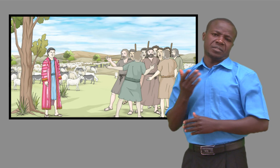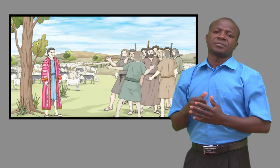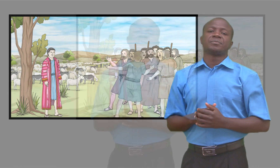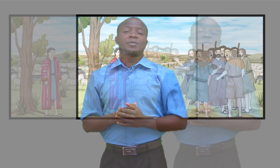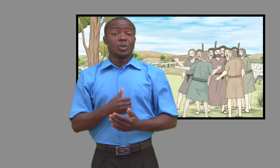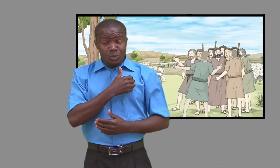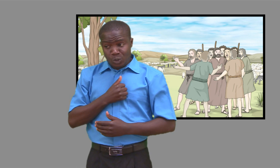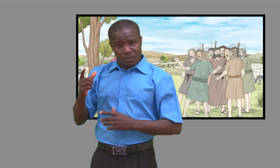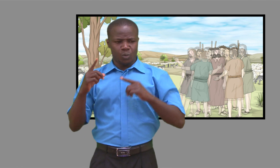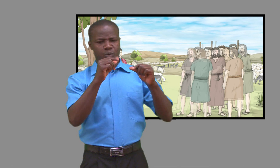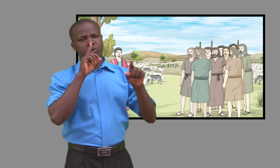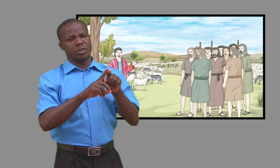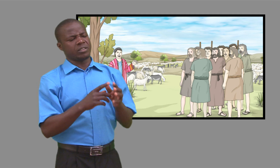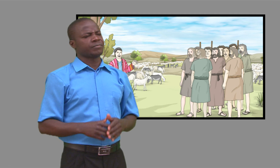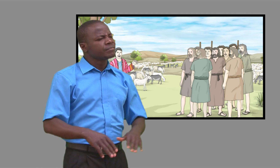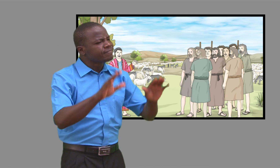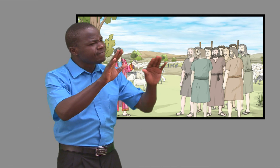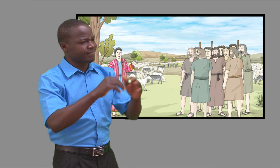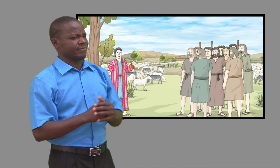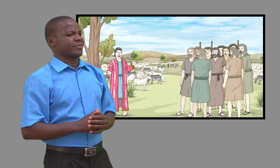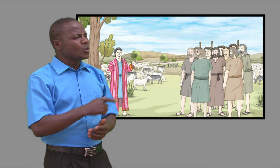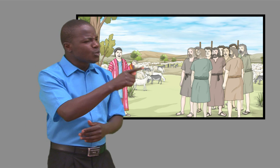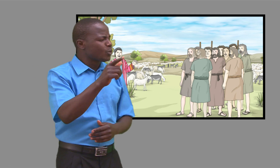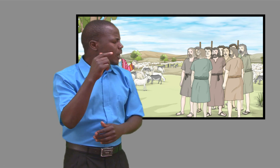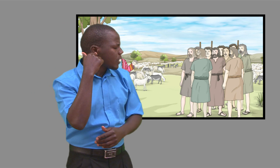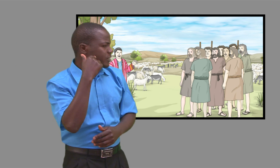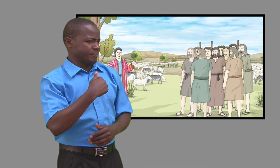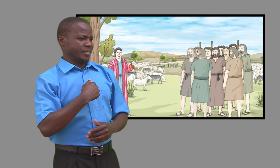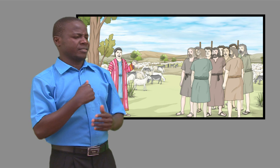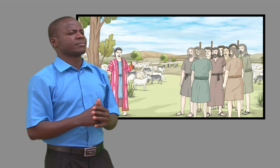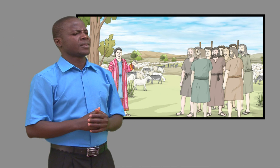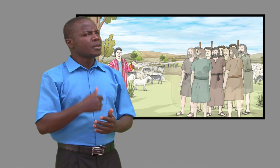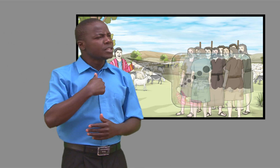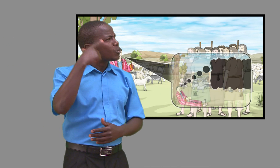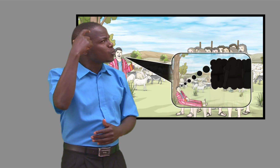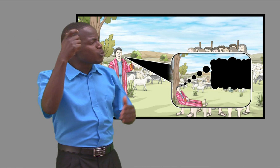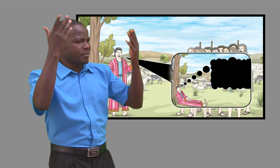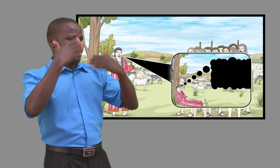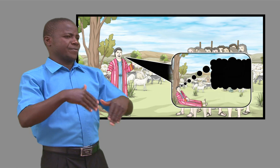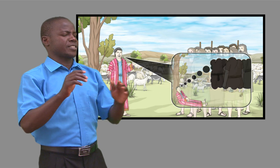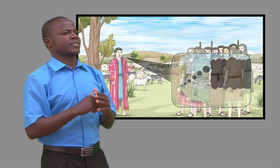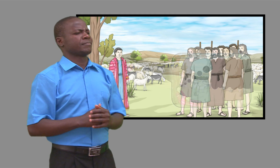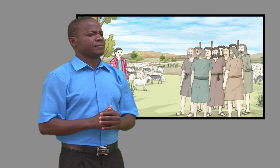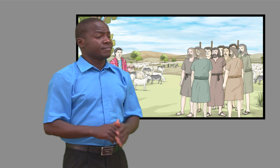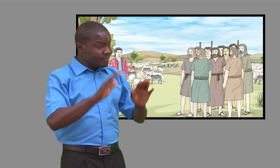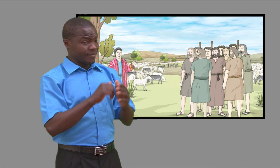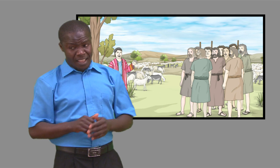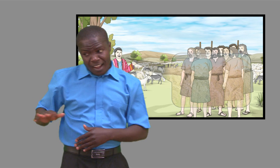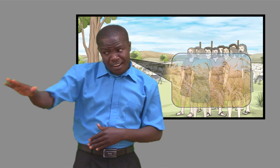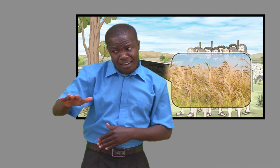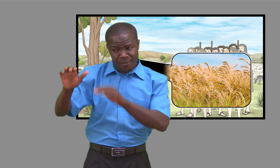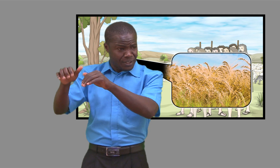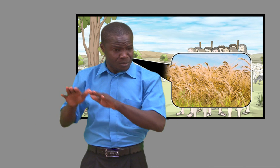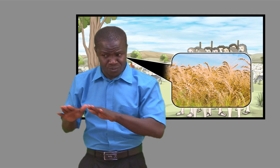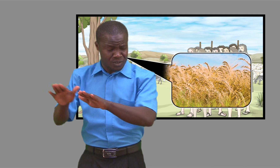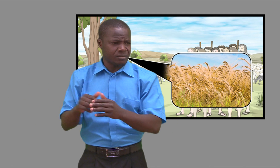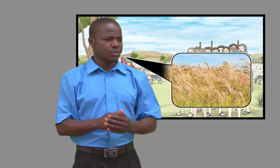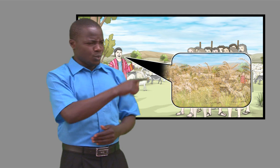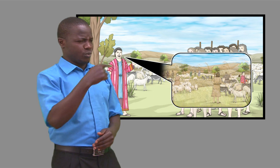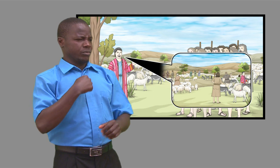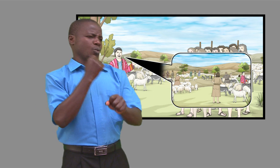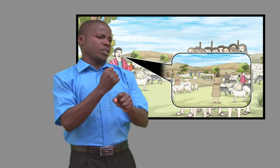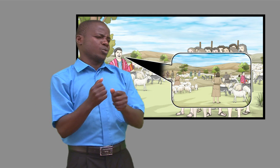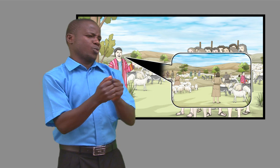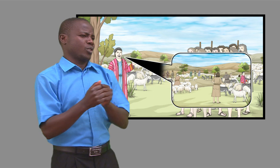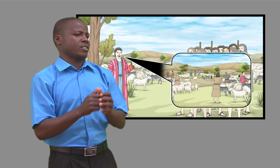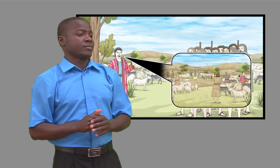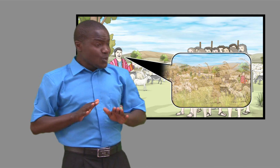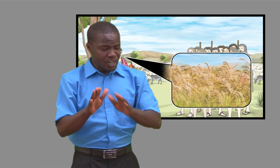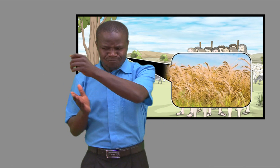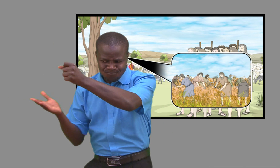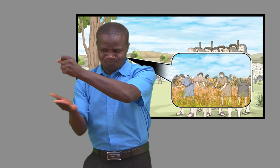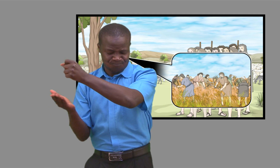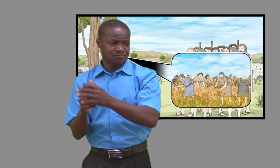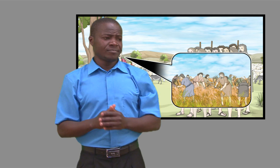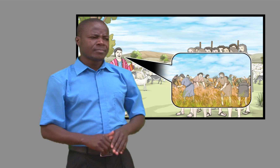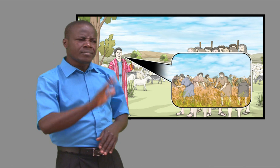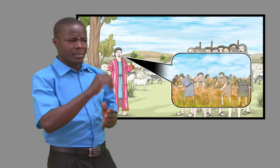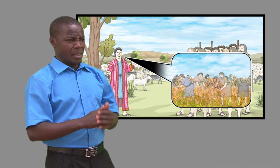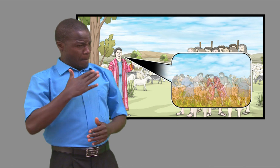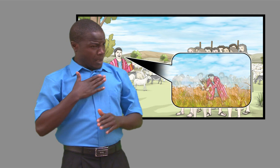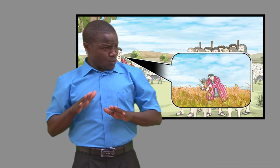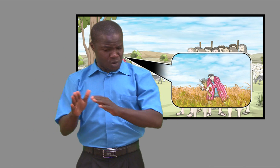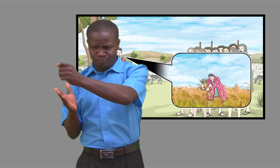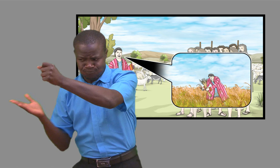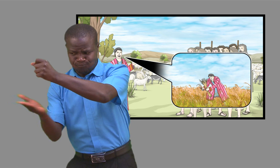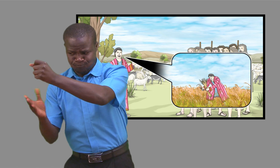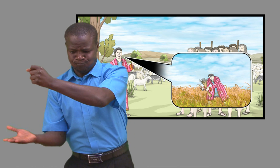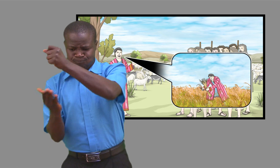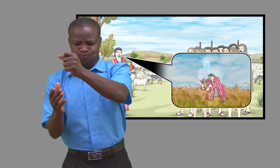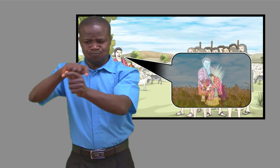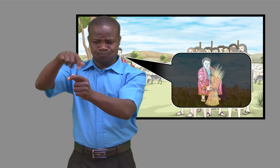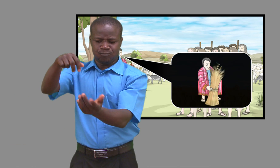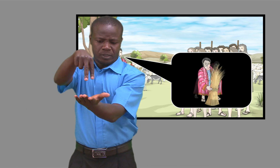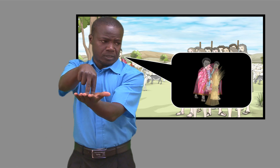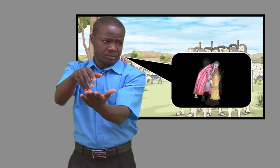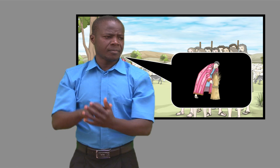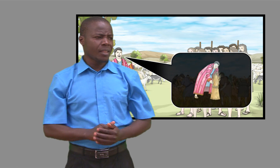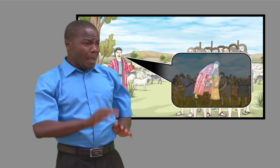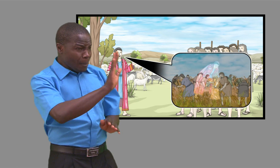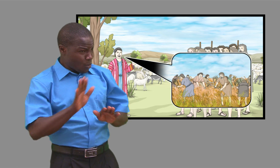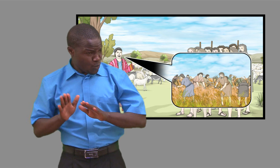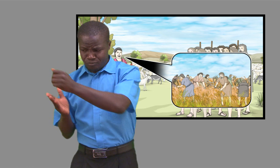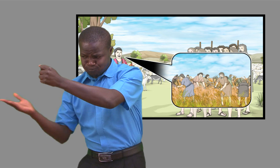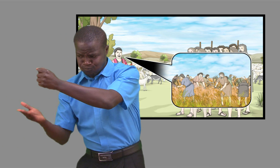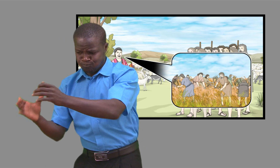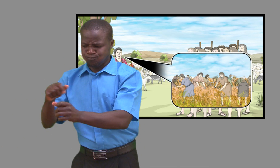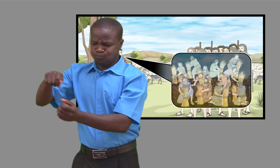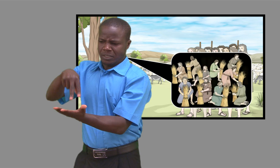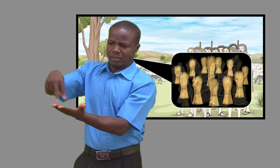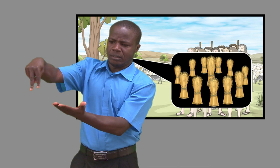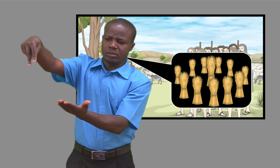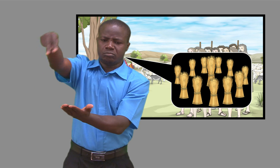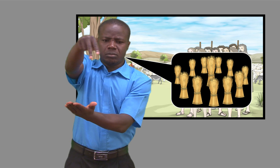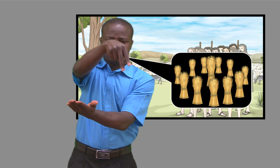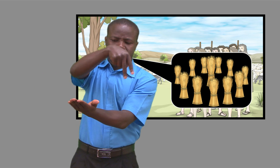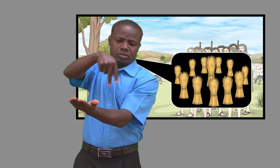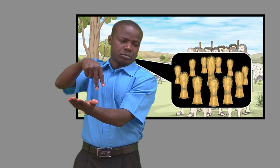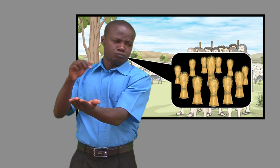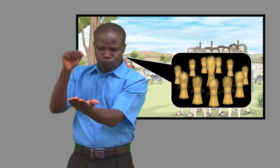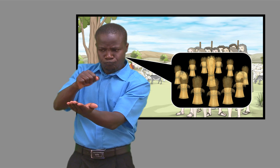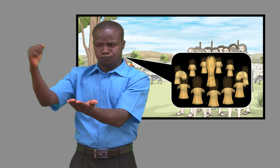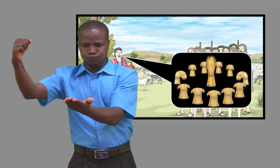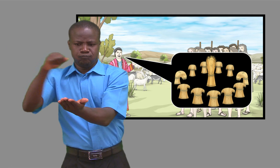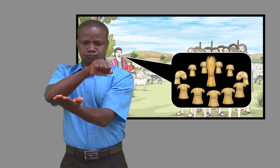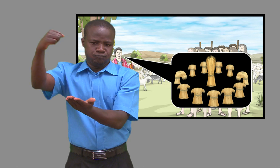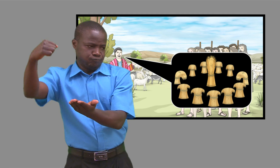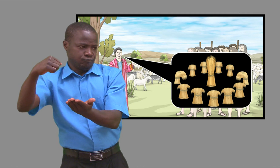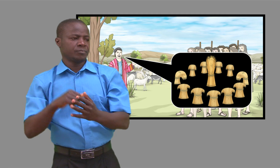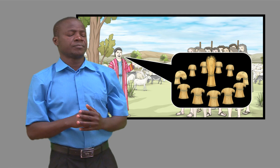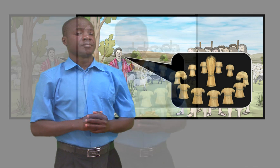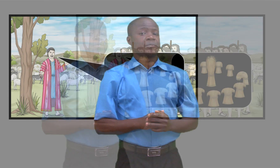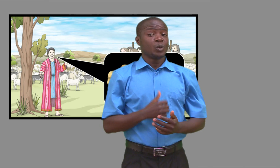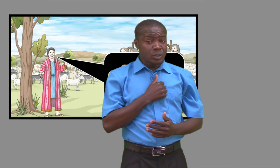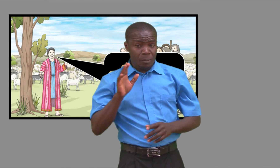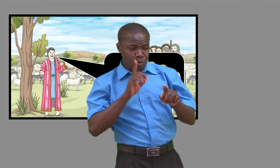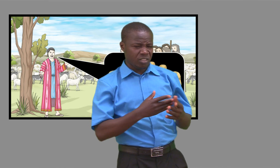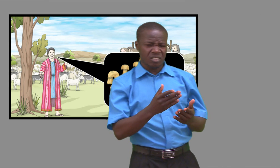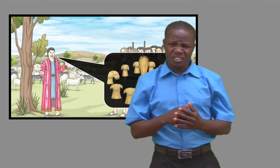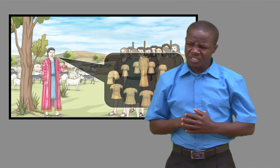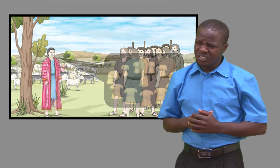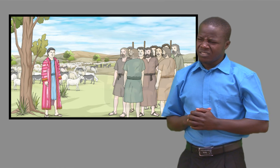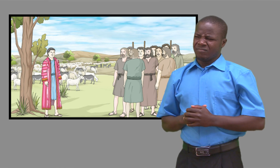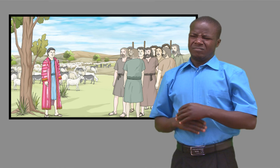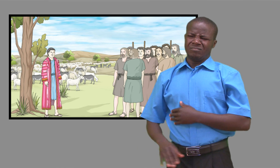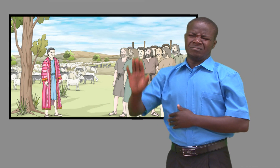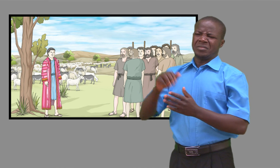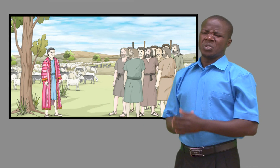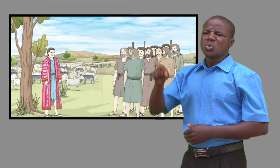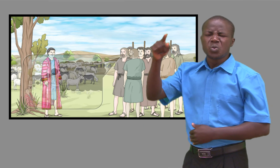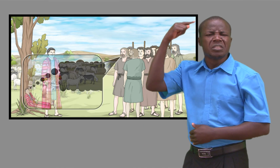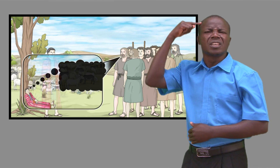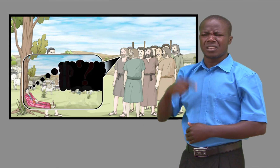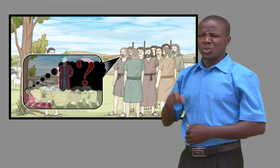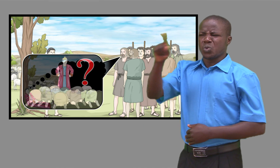He said to them, “Listen to this dream I had: We were binding sheaves of grain in the field, and suddenly my sheaf rose and stood upright, while your sheaves gathered around and bowed down to mine.”